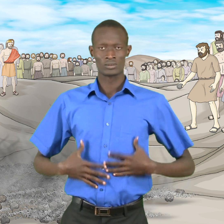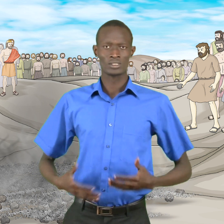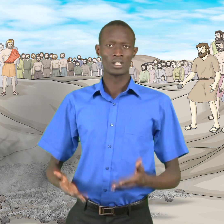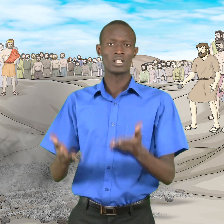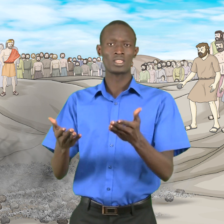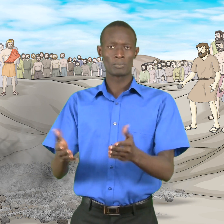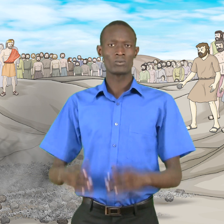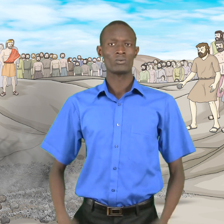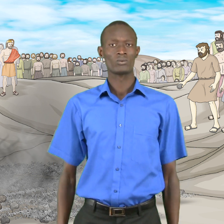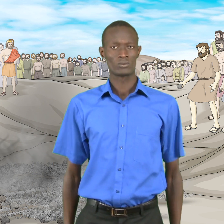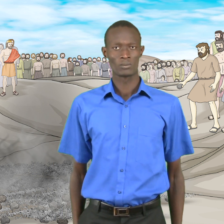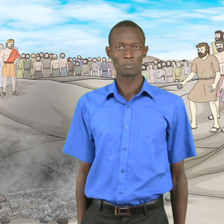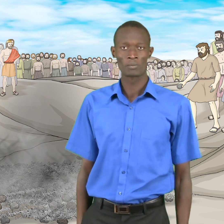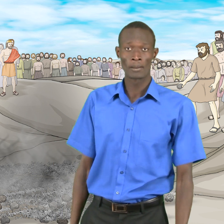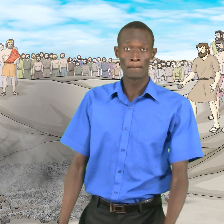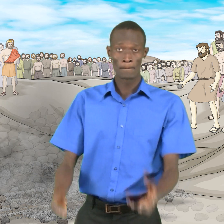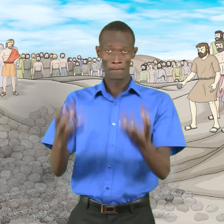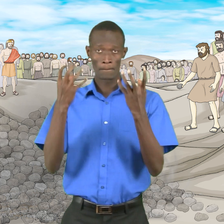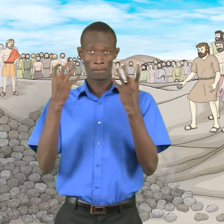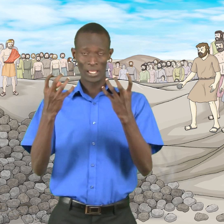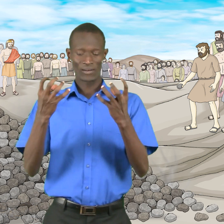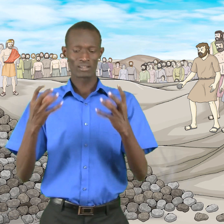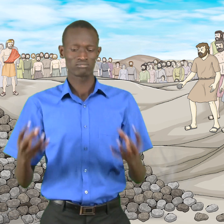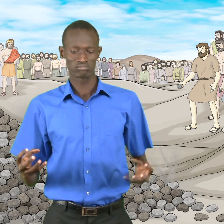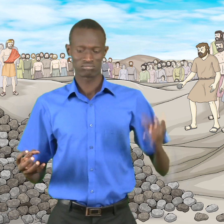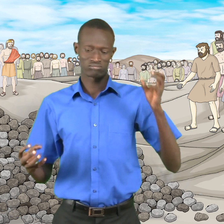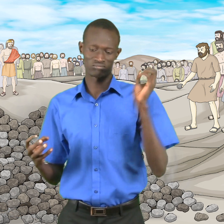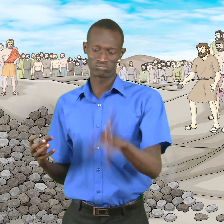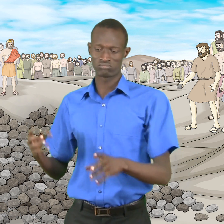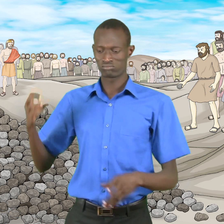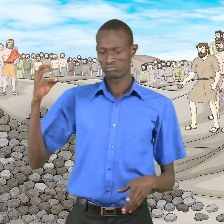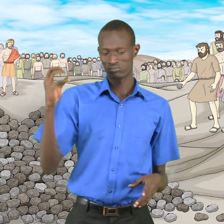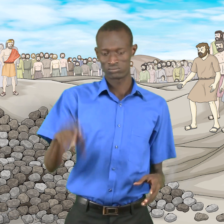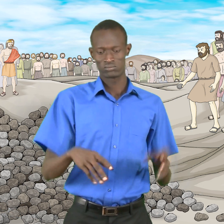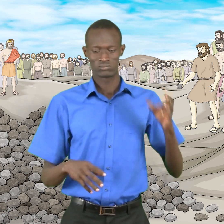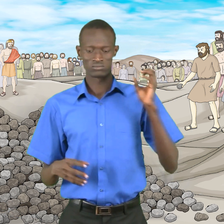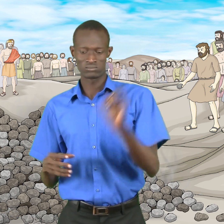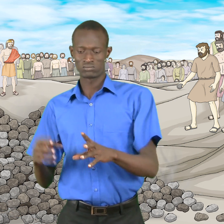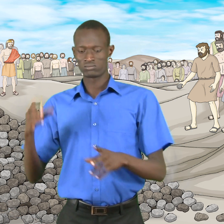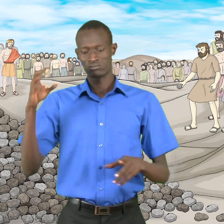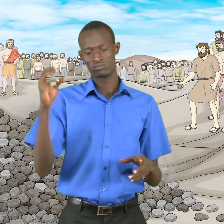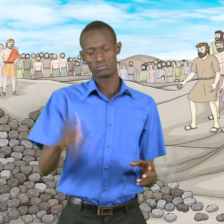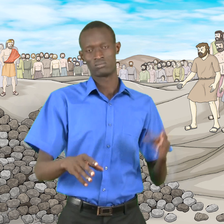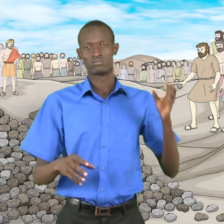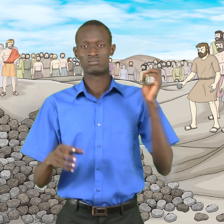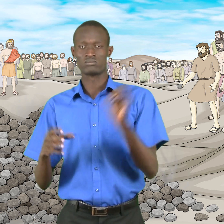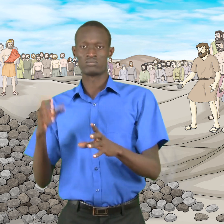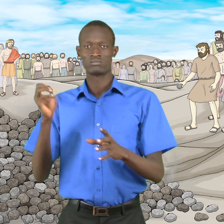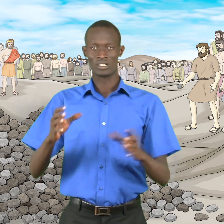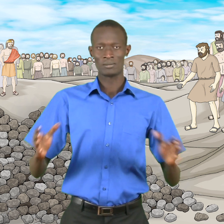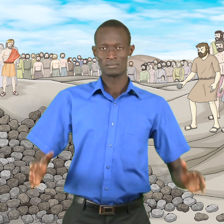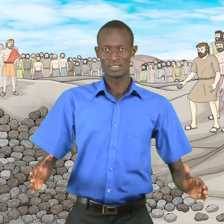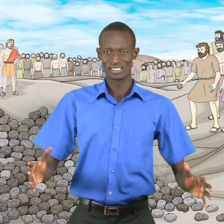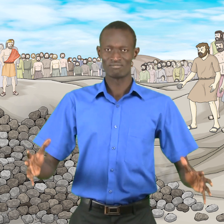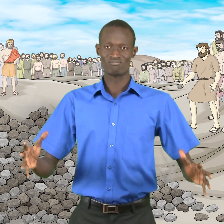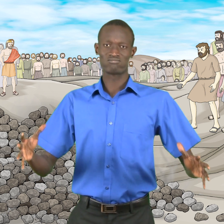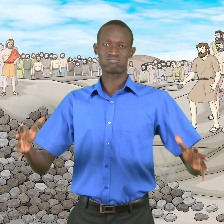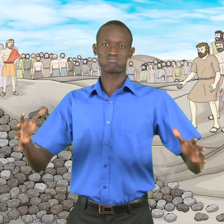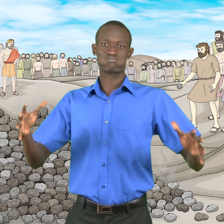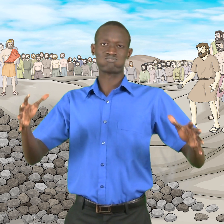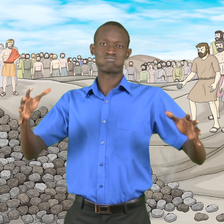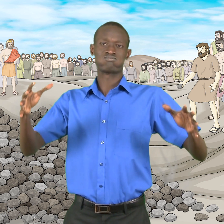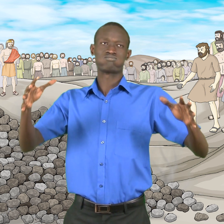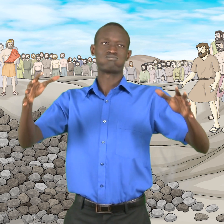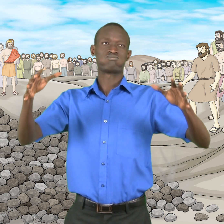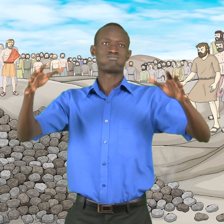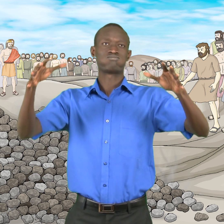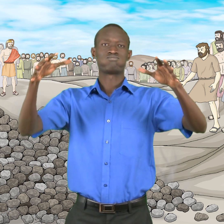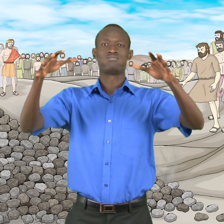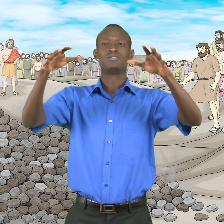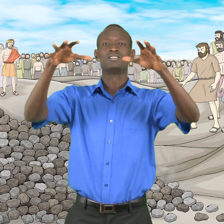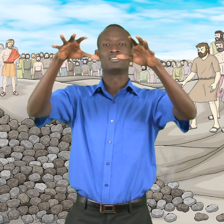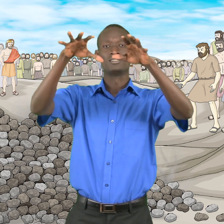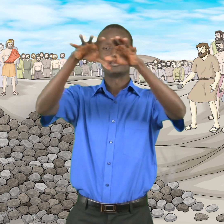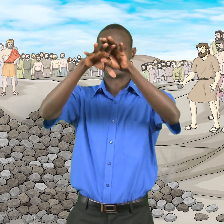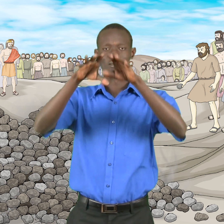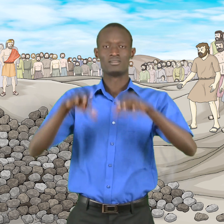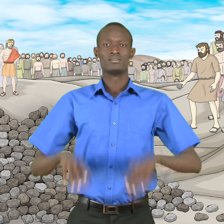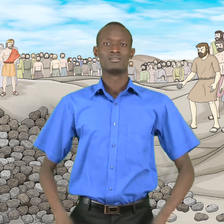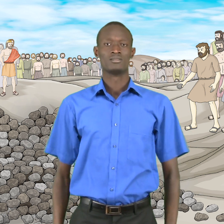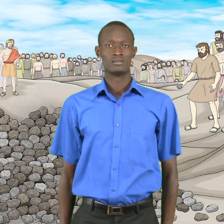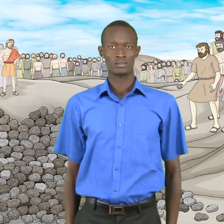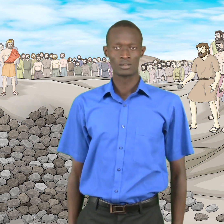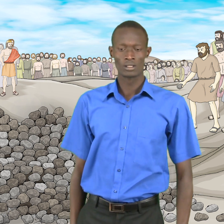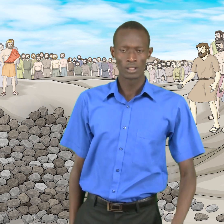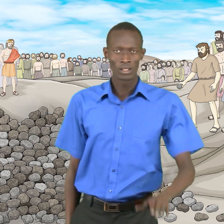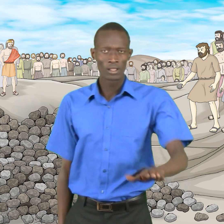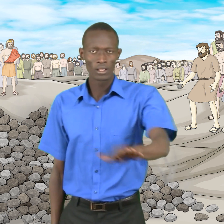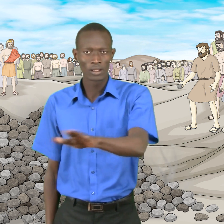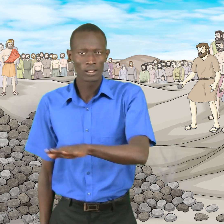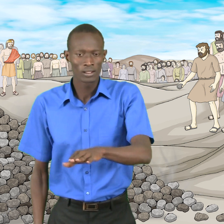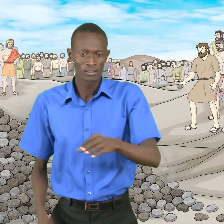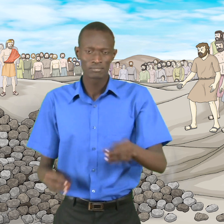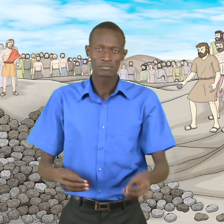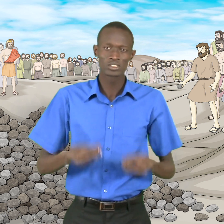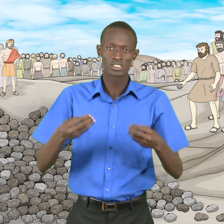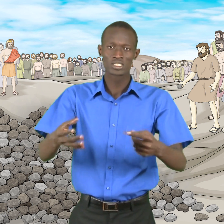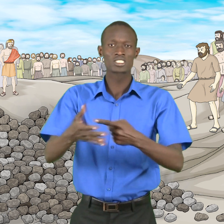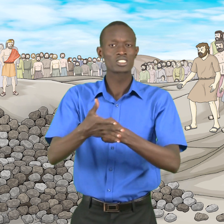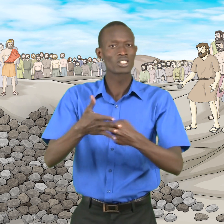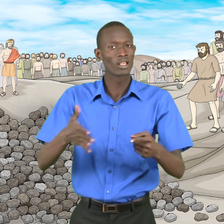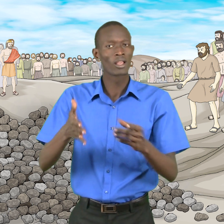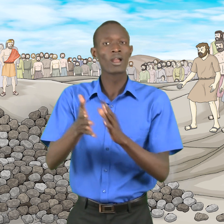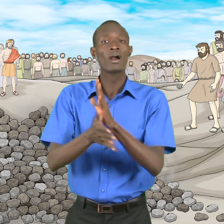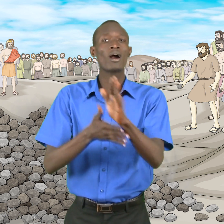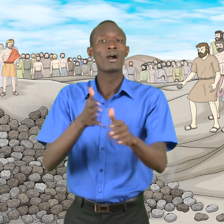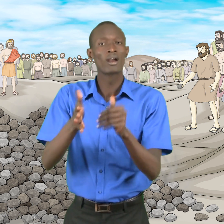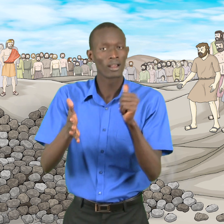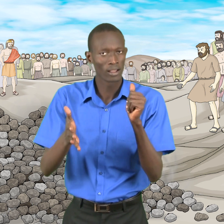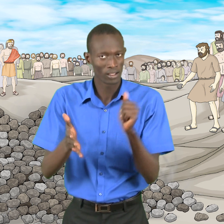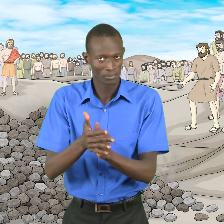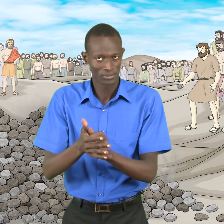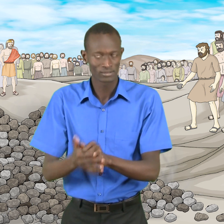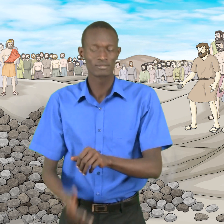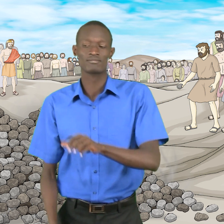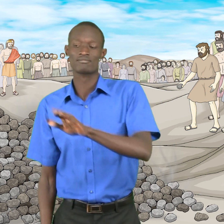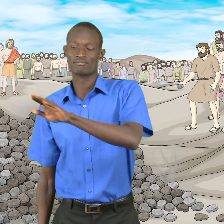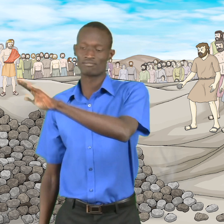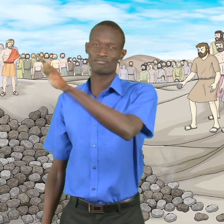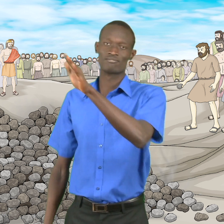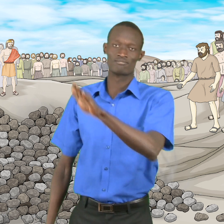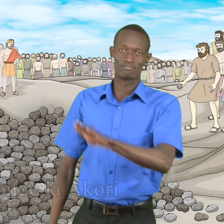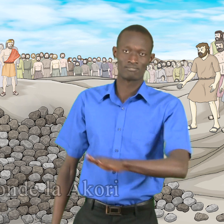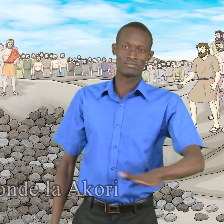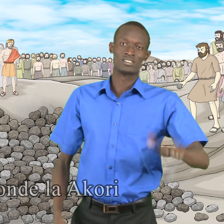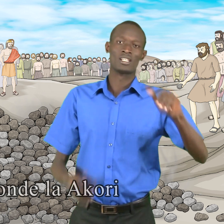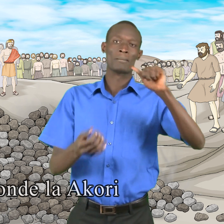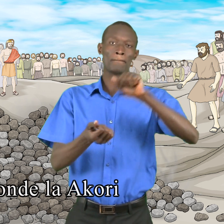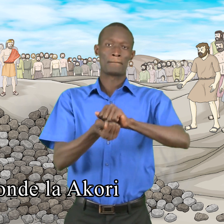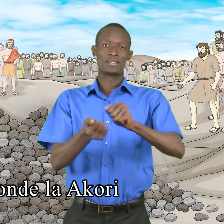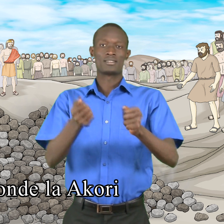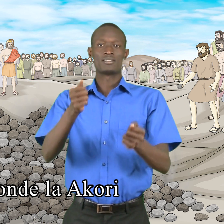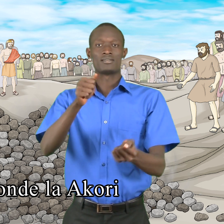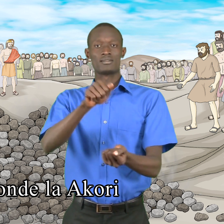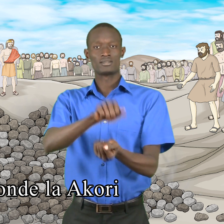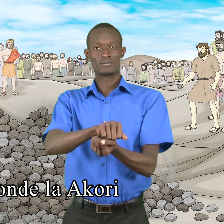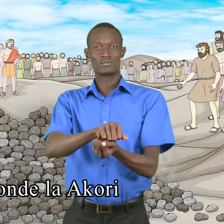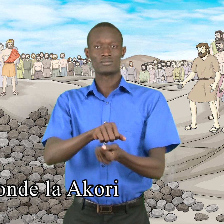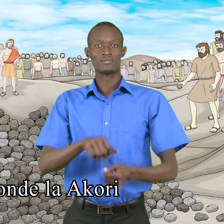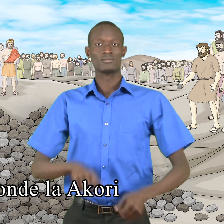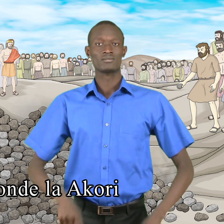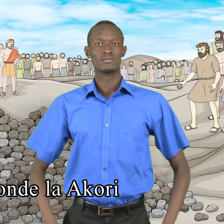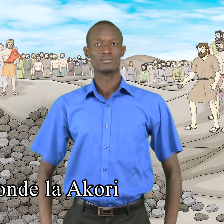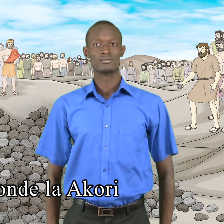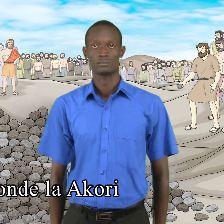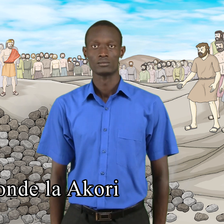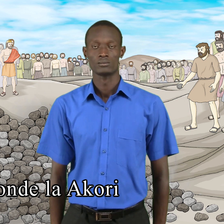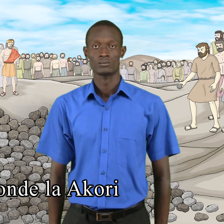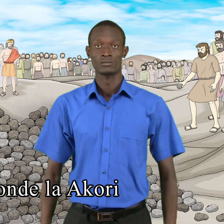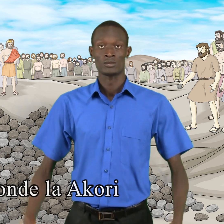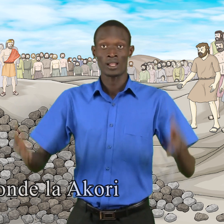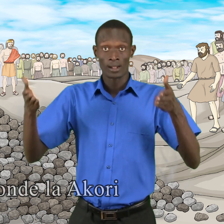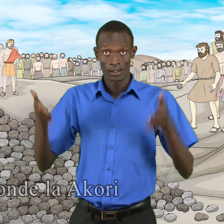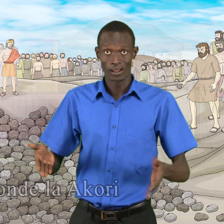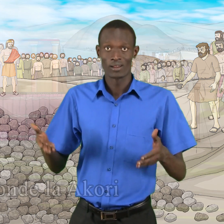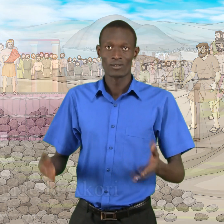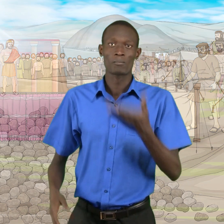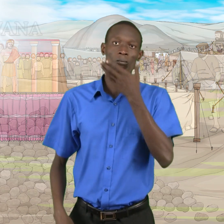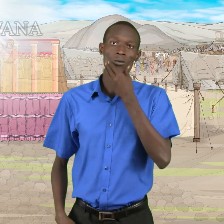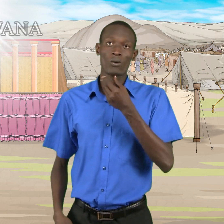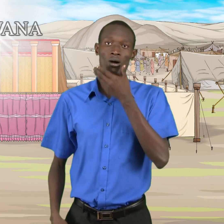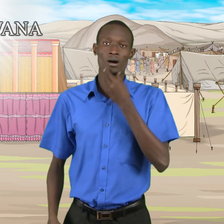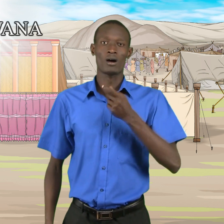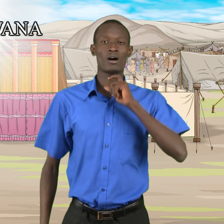And they heaped over Achan a large pile of rocks that remains to this day. So the LORD turned from His burning anger. Therefore that place is called the Valley of Achor to this day.